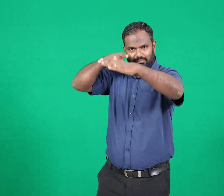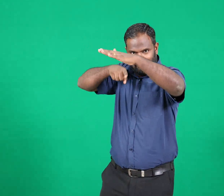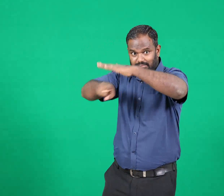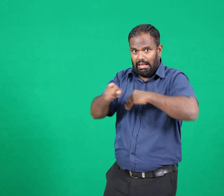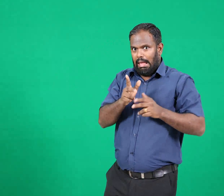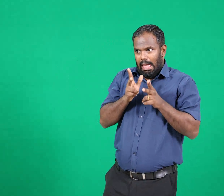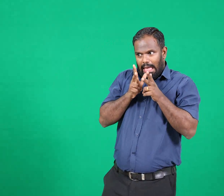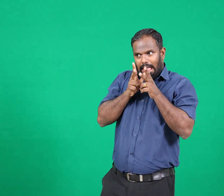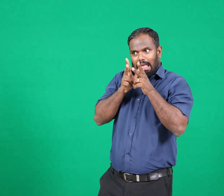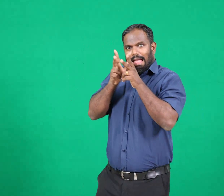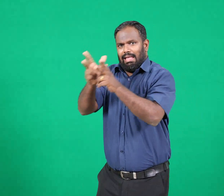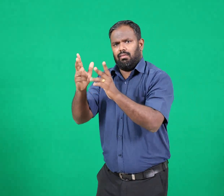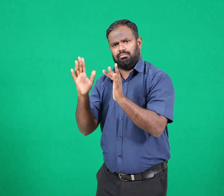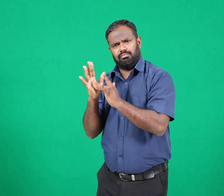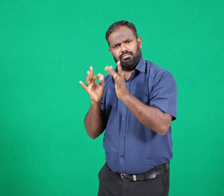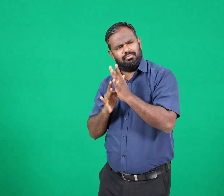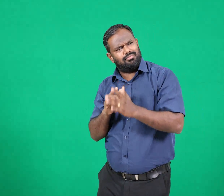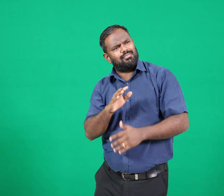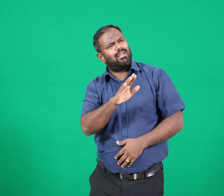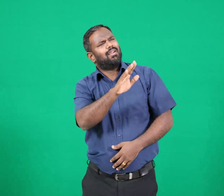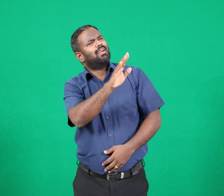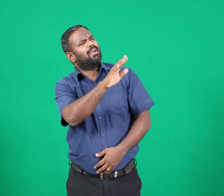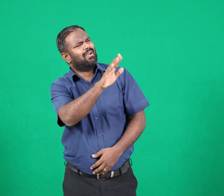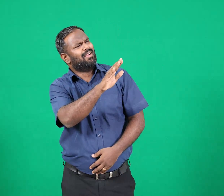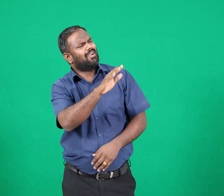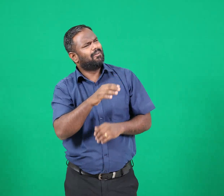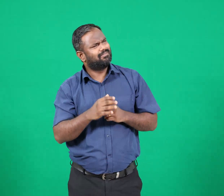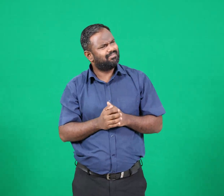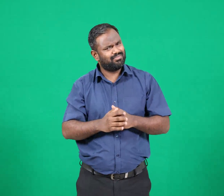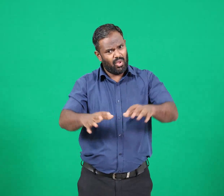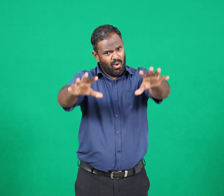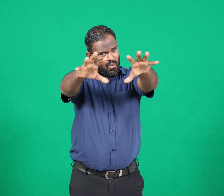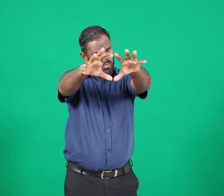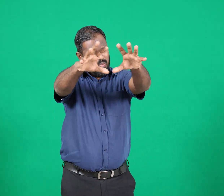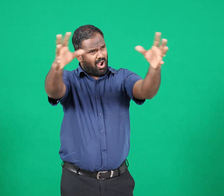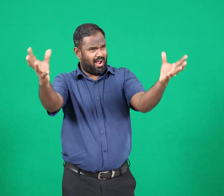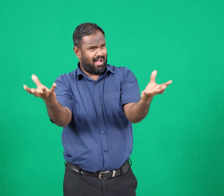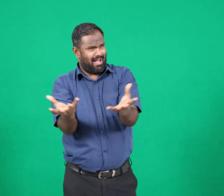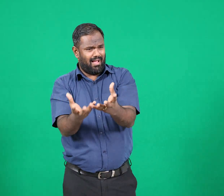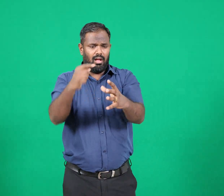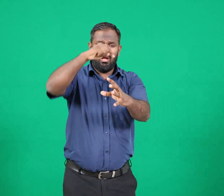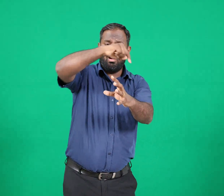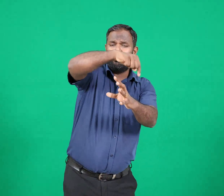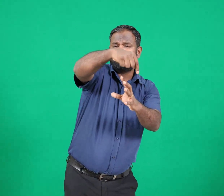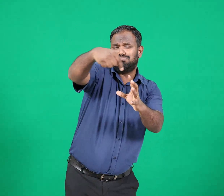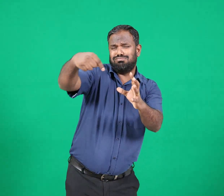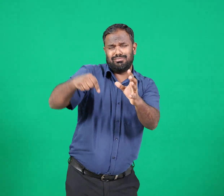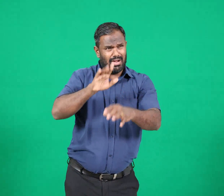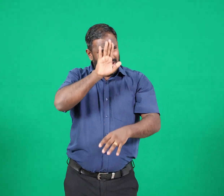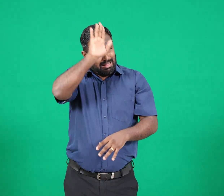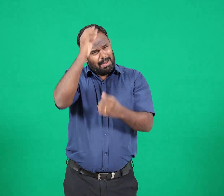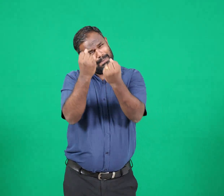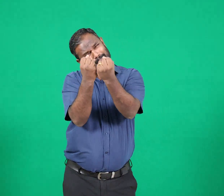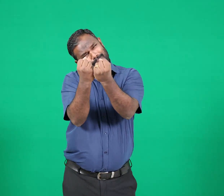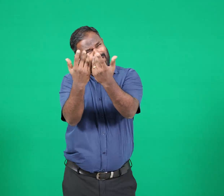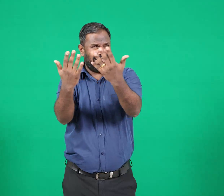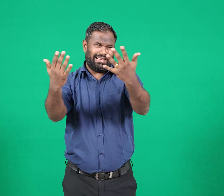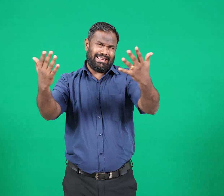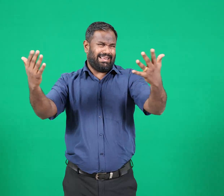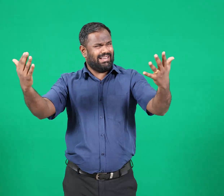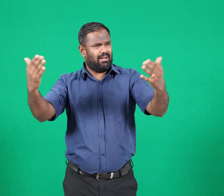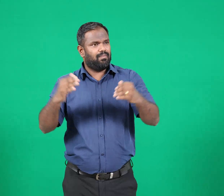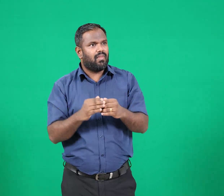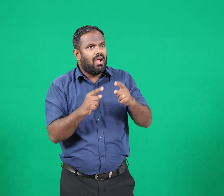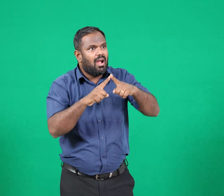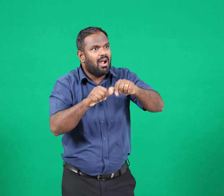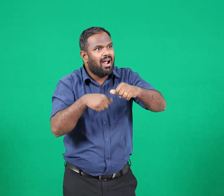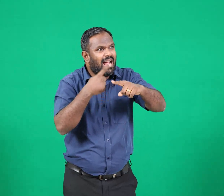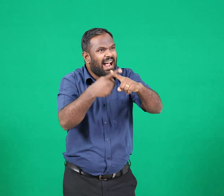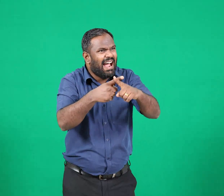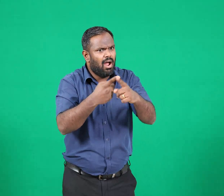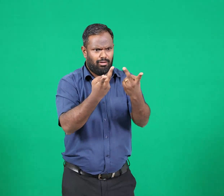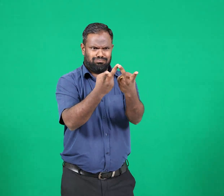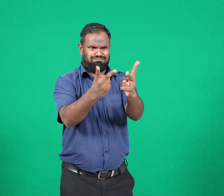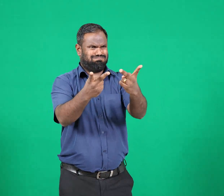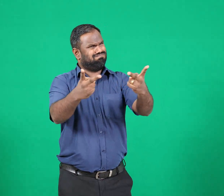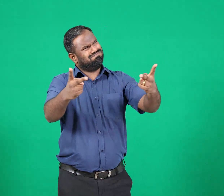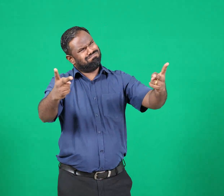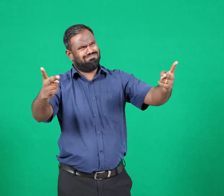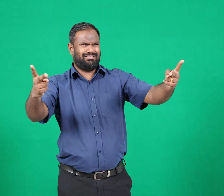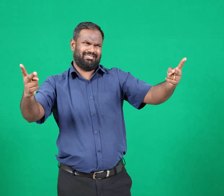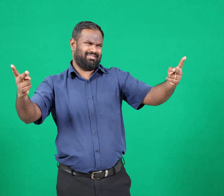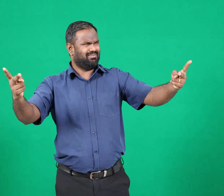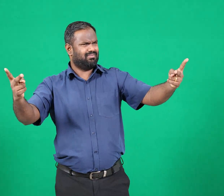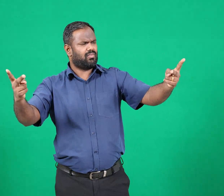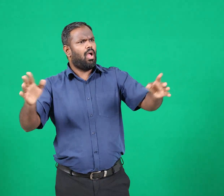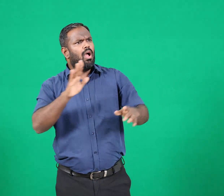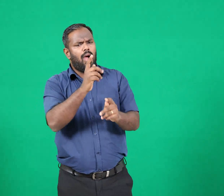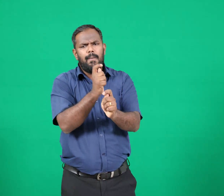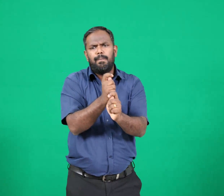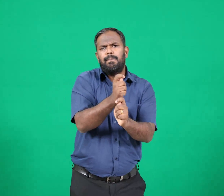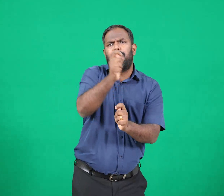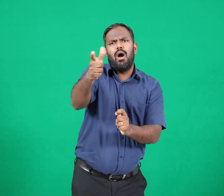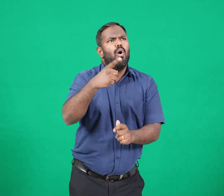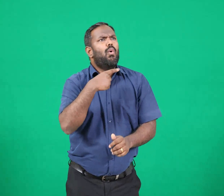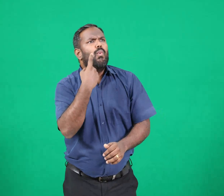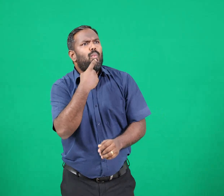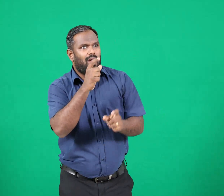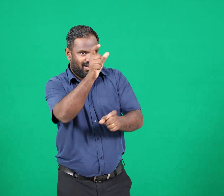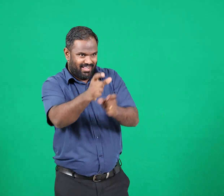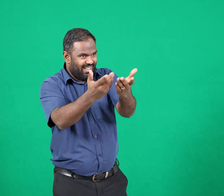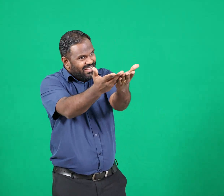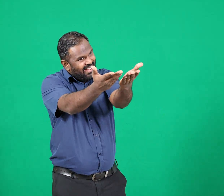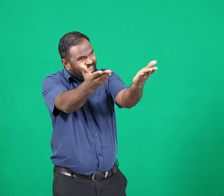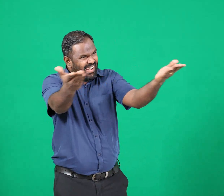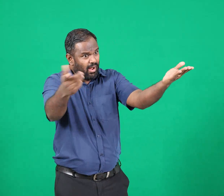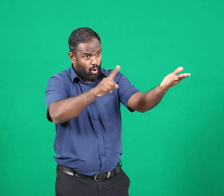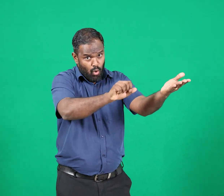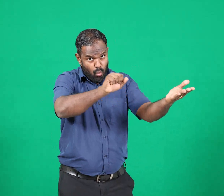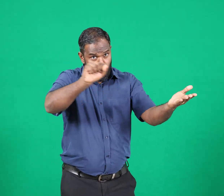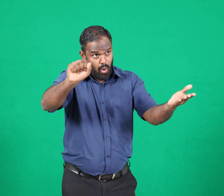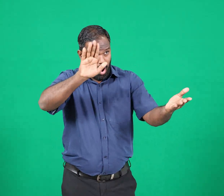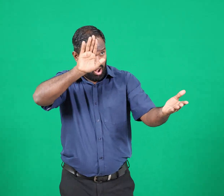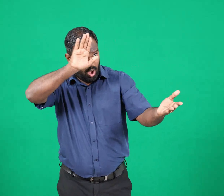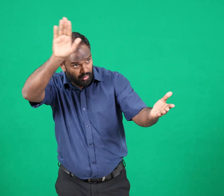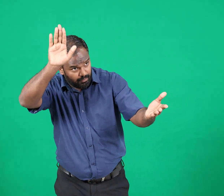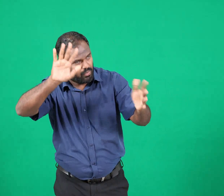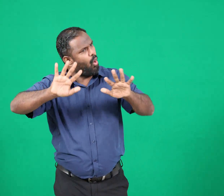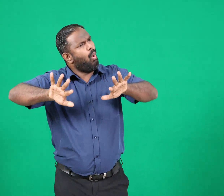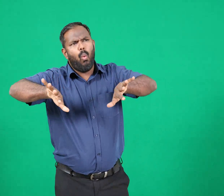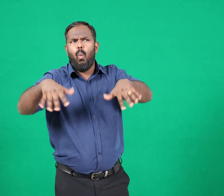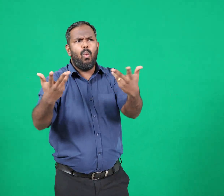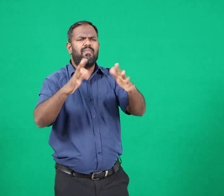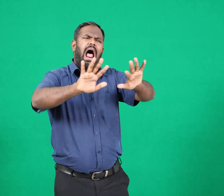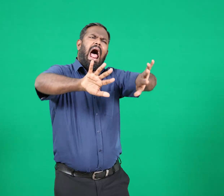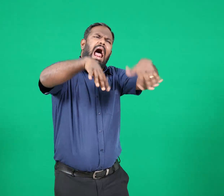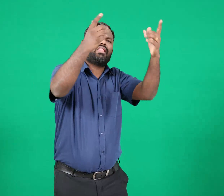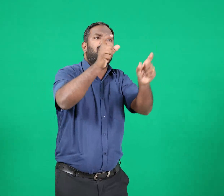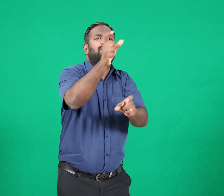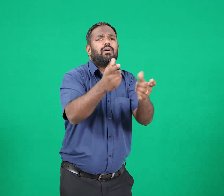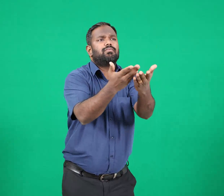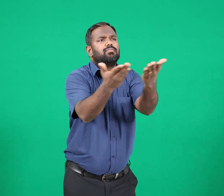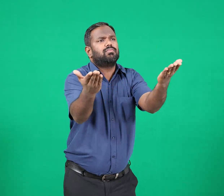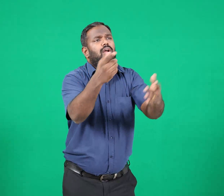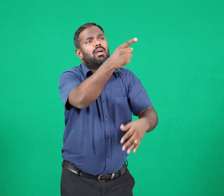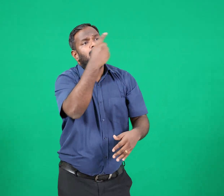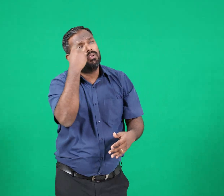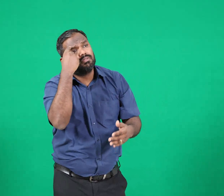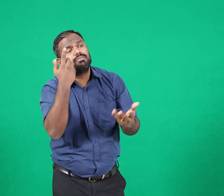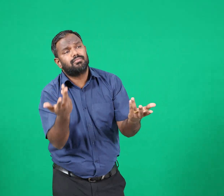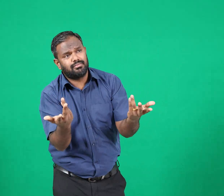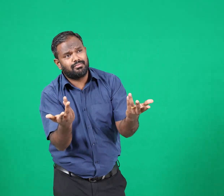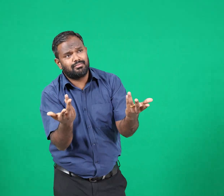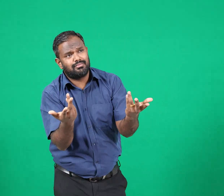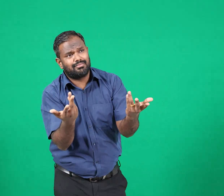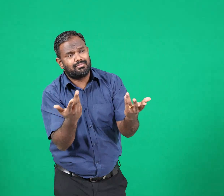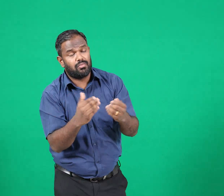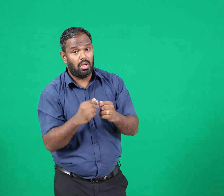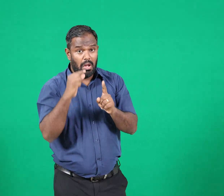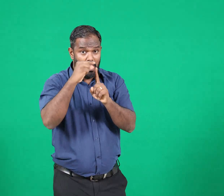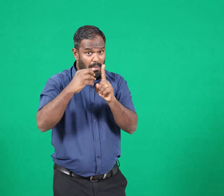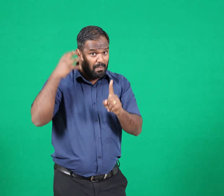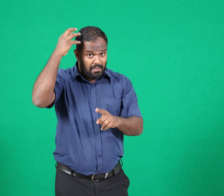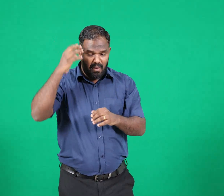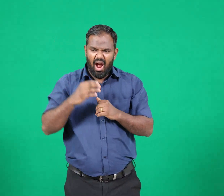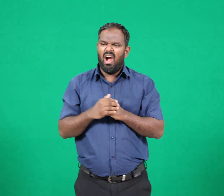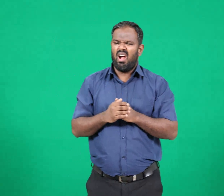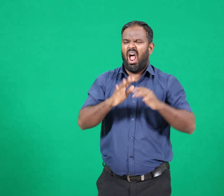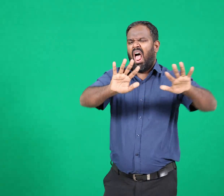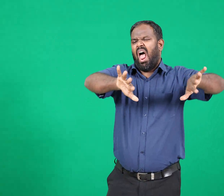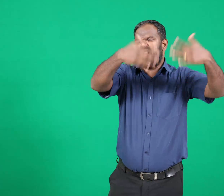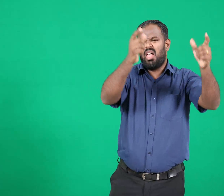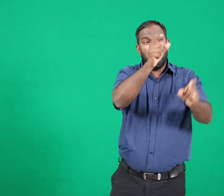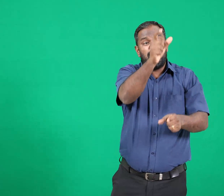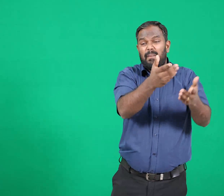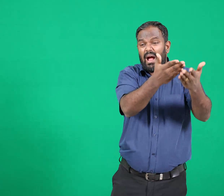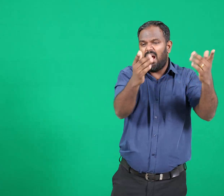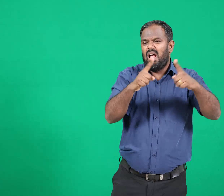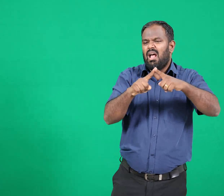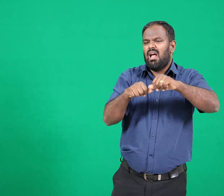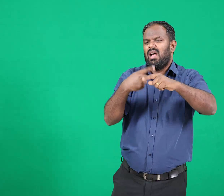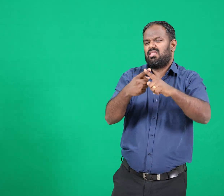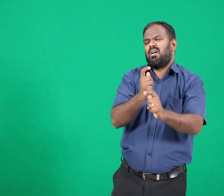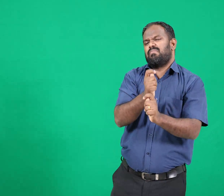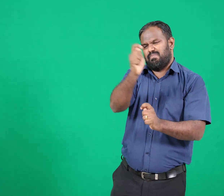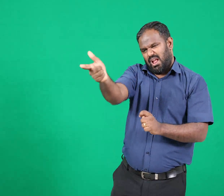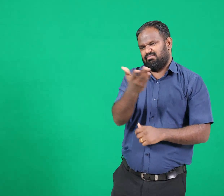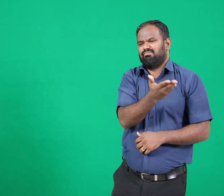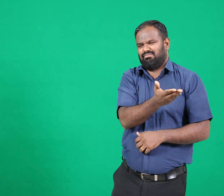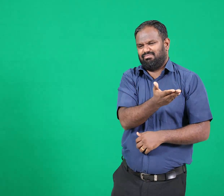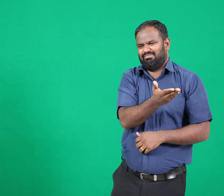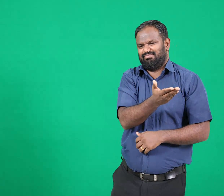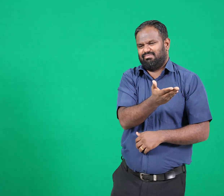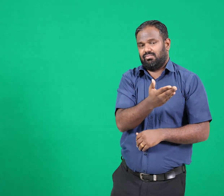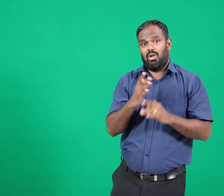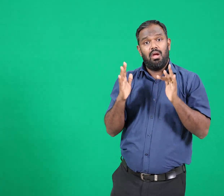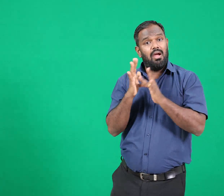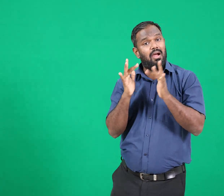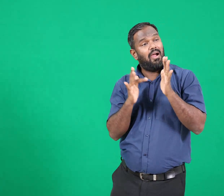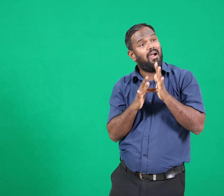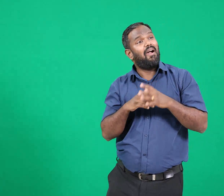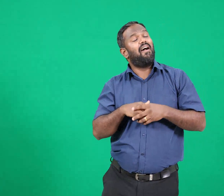" From whom do the kings of the earth collect customs and taxes: from their own sons, or from others?" "From others," Peter answered.